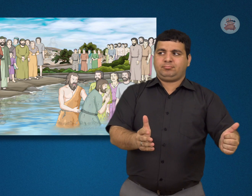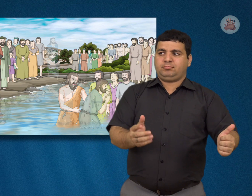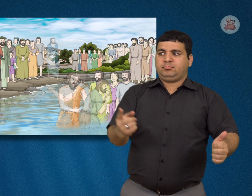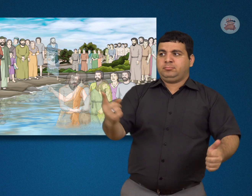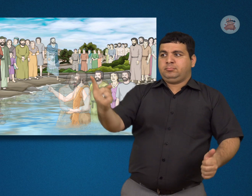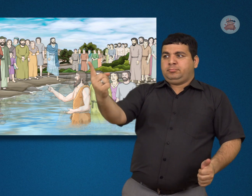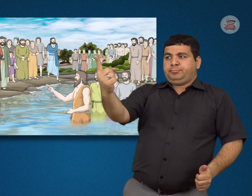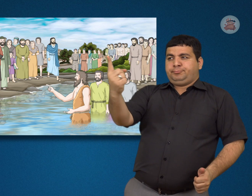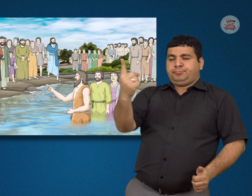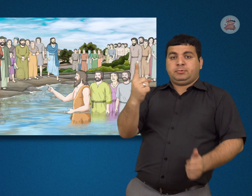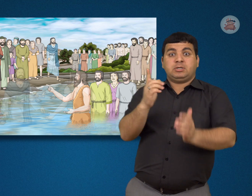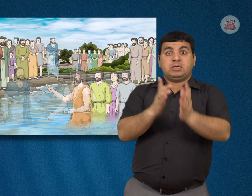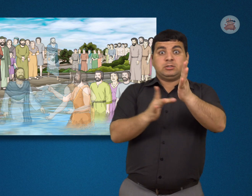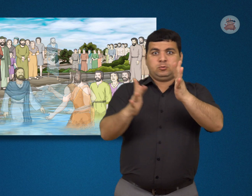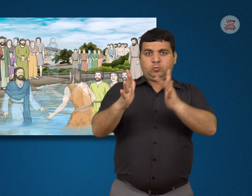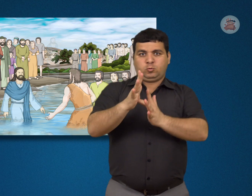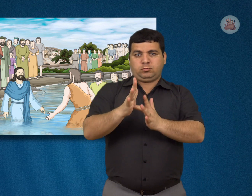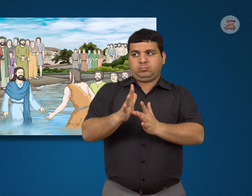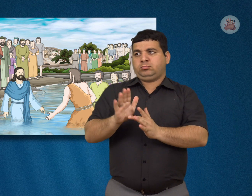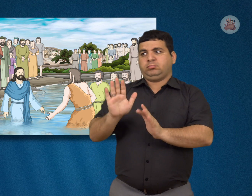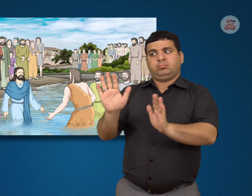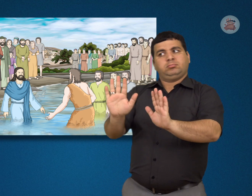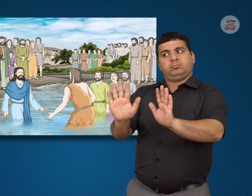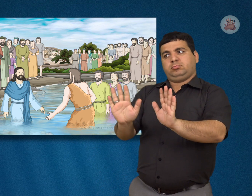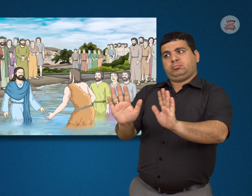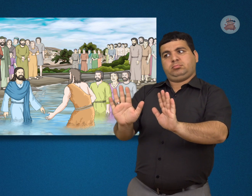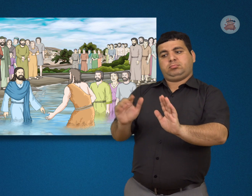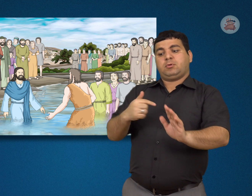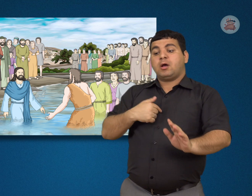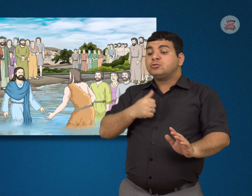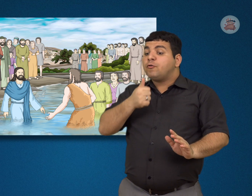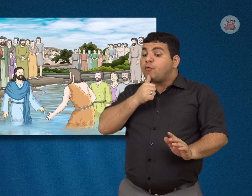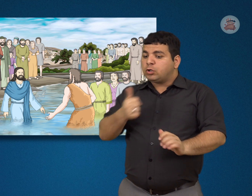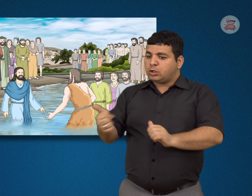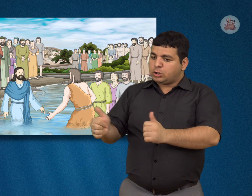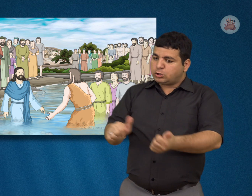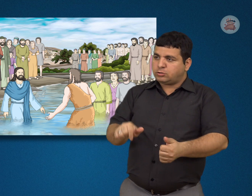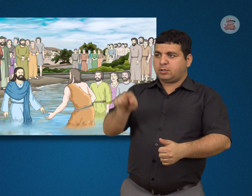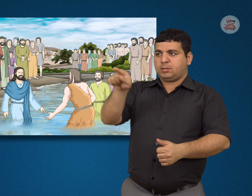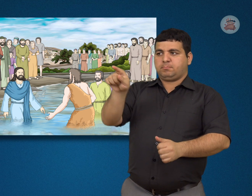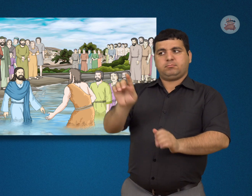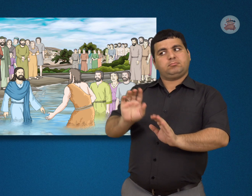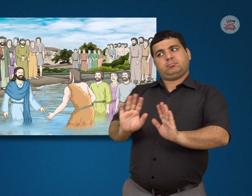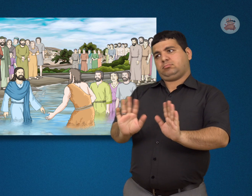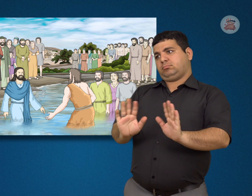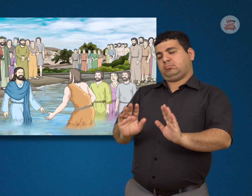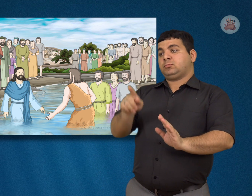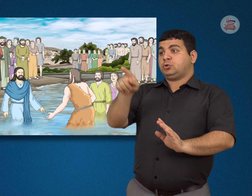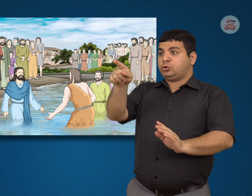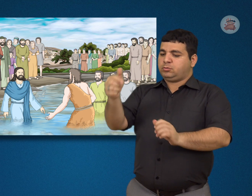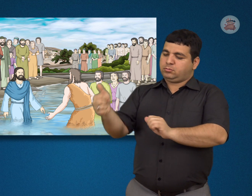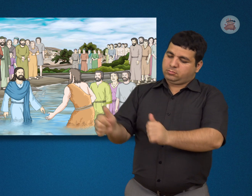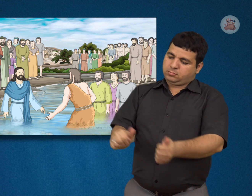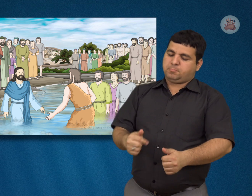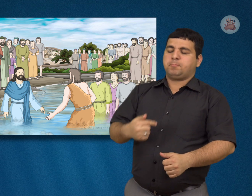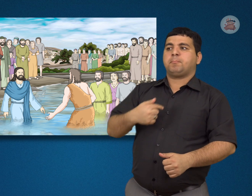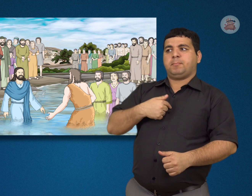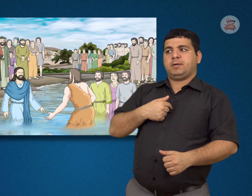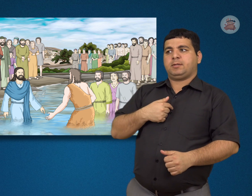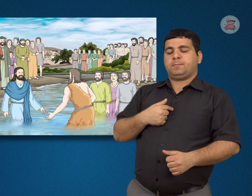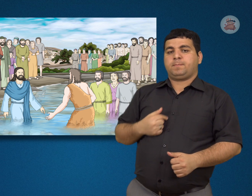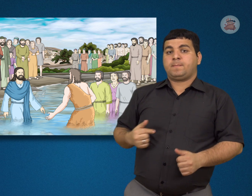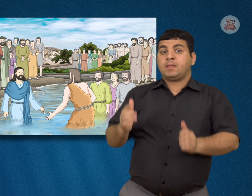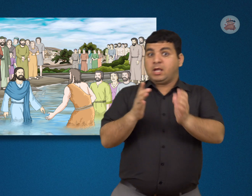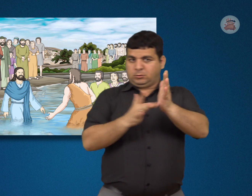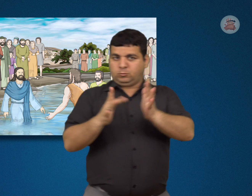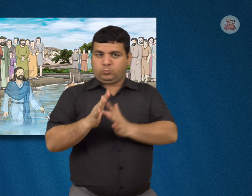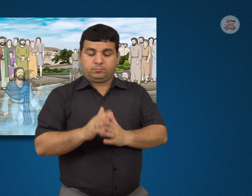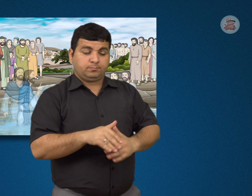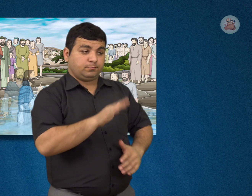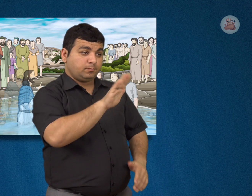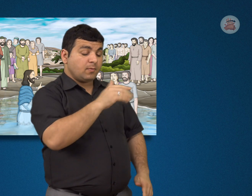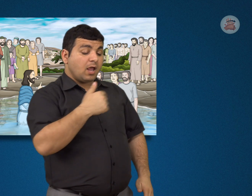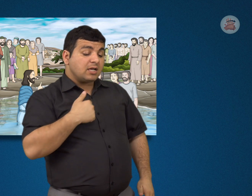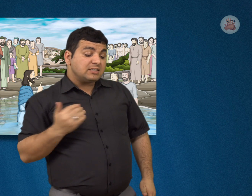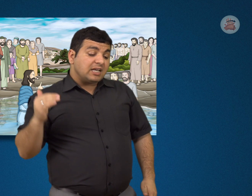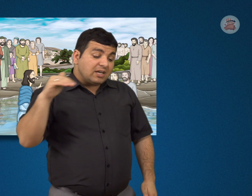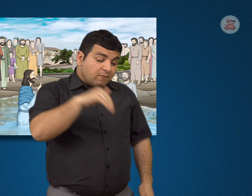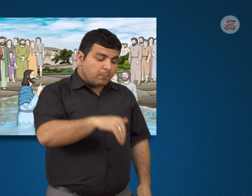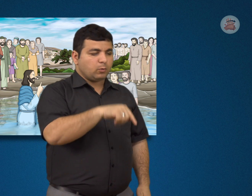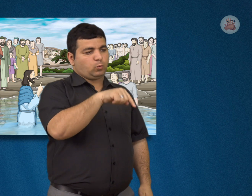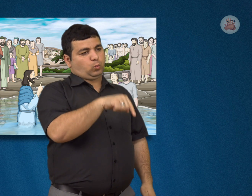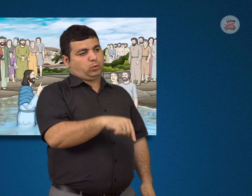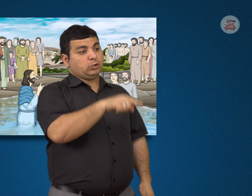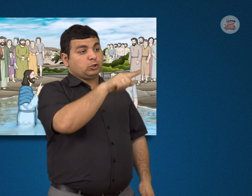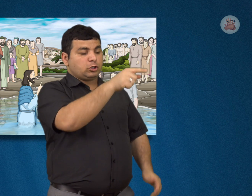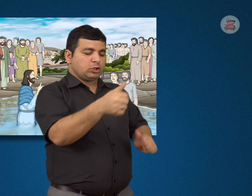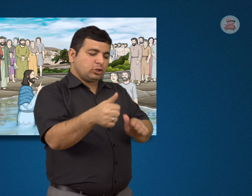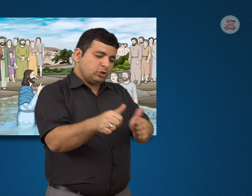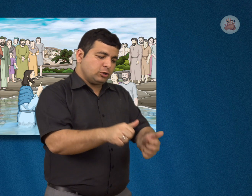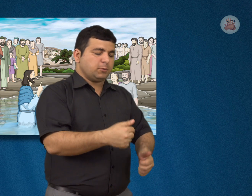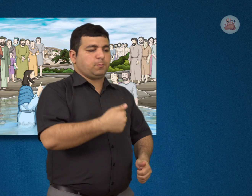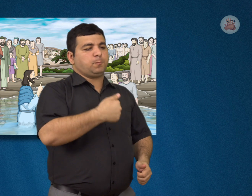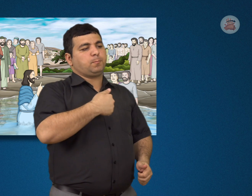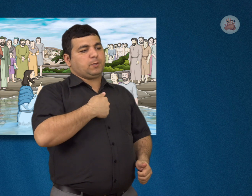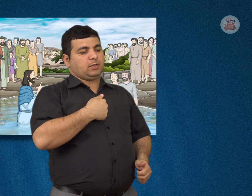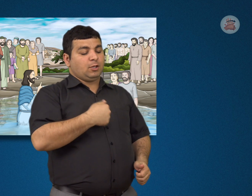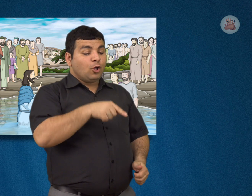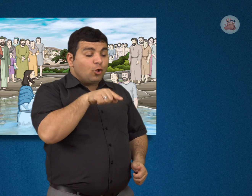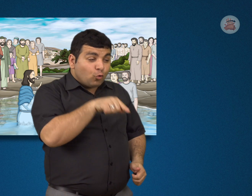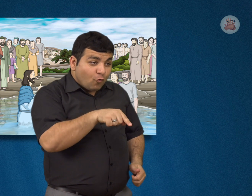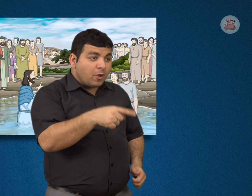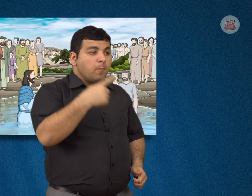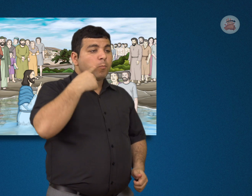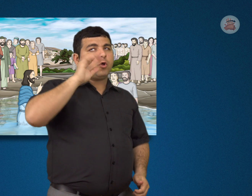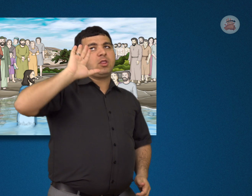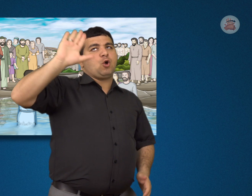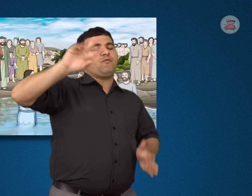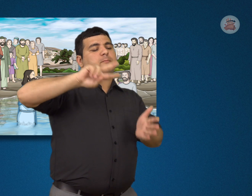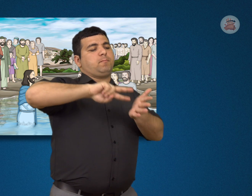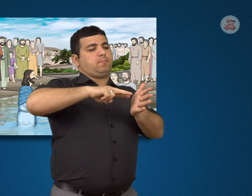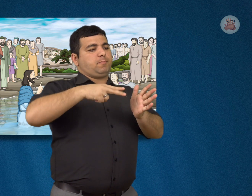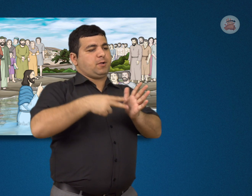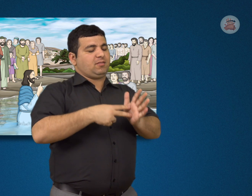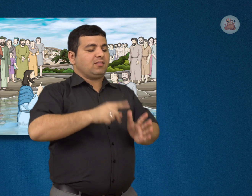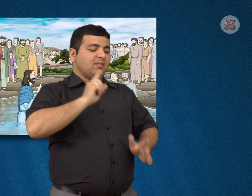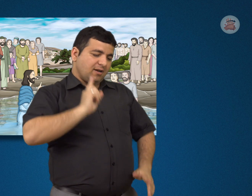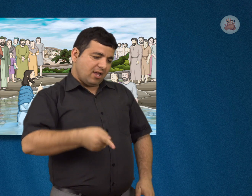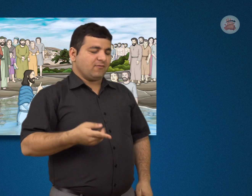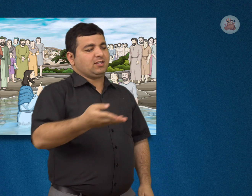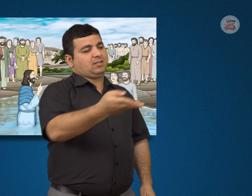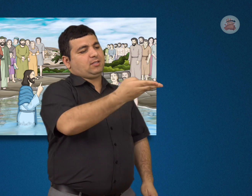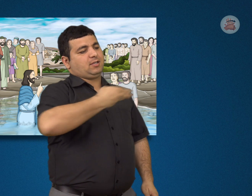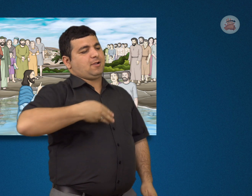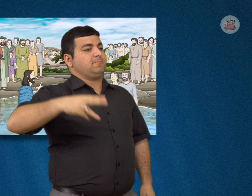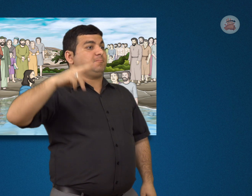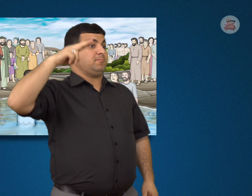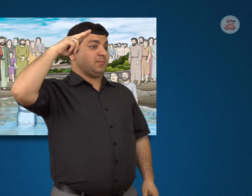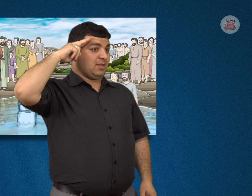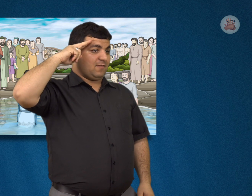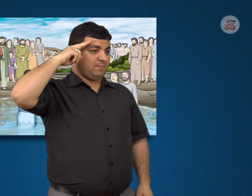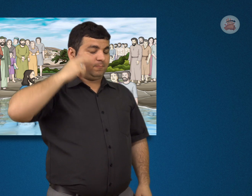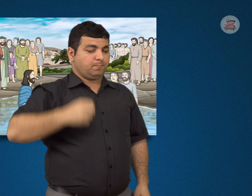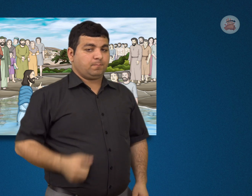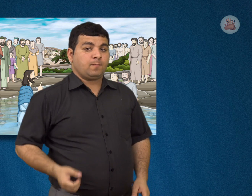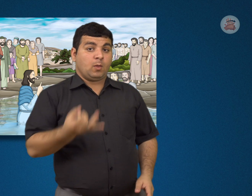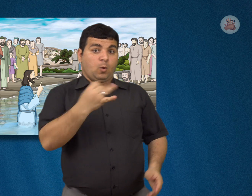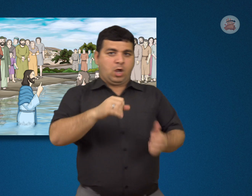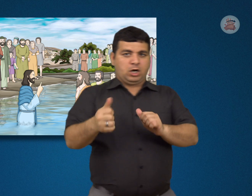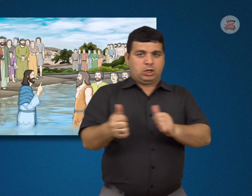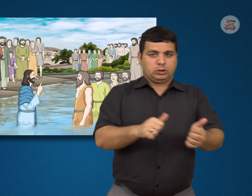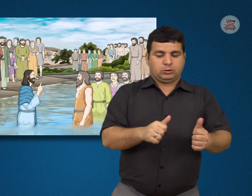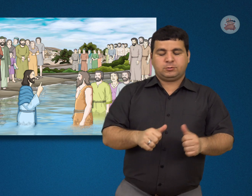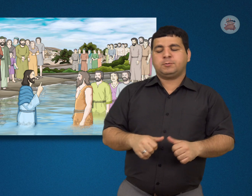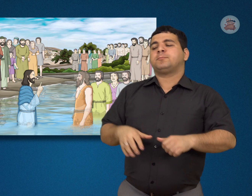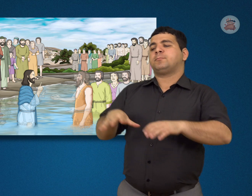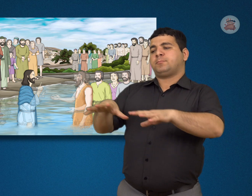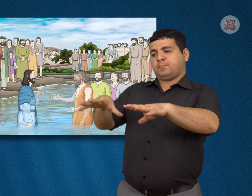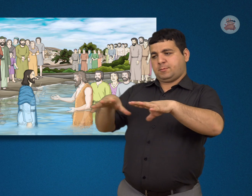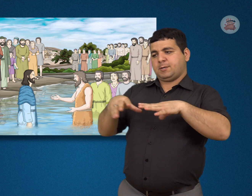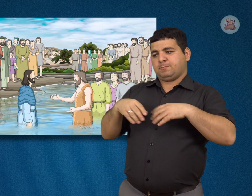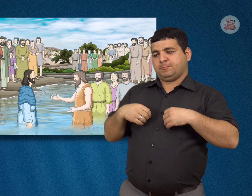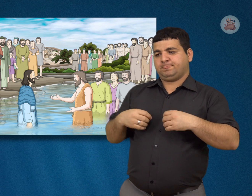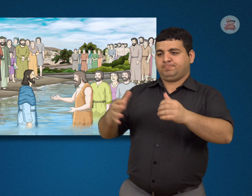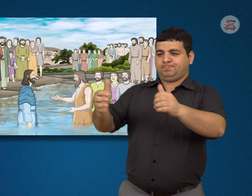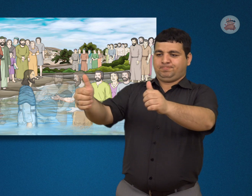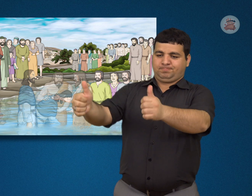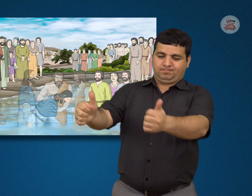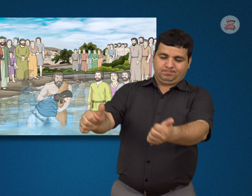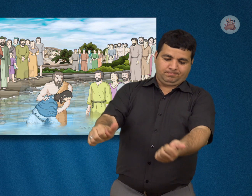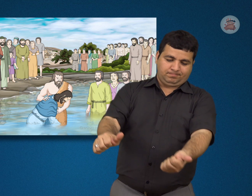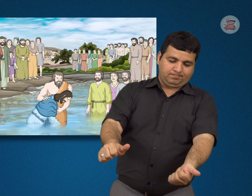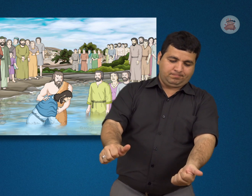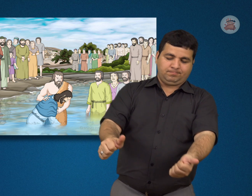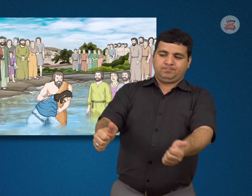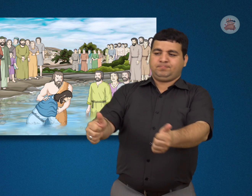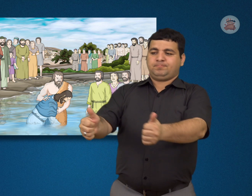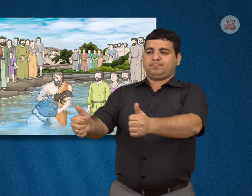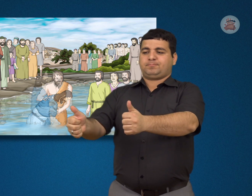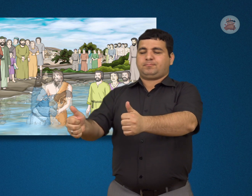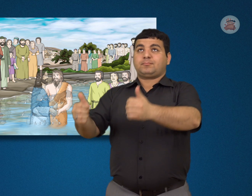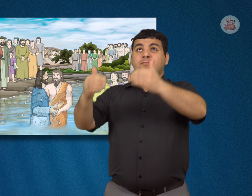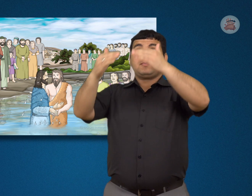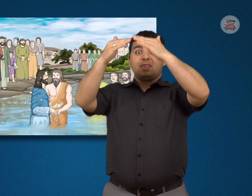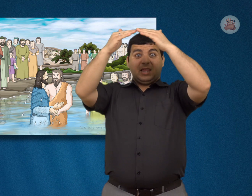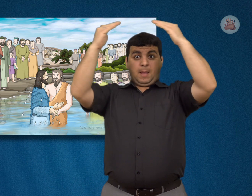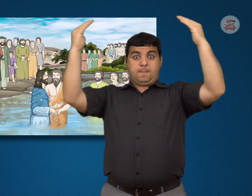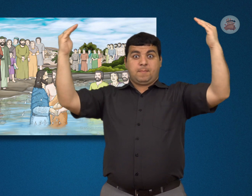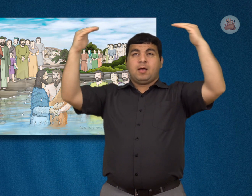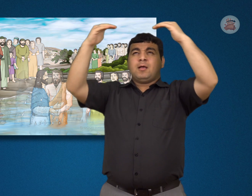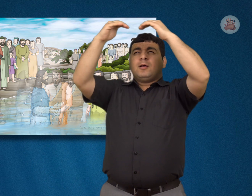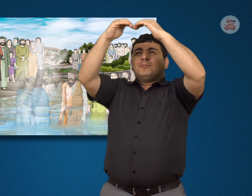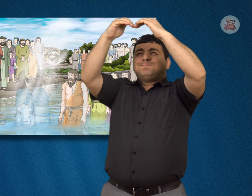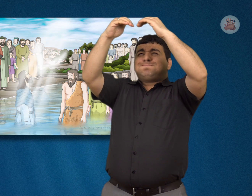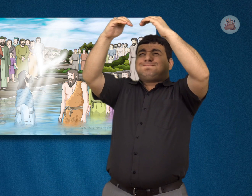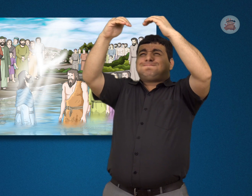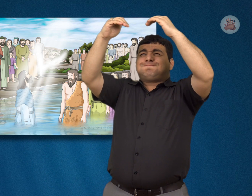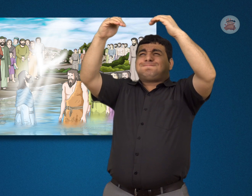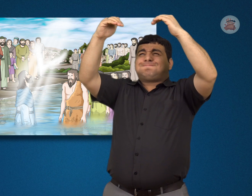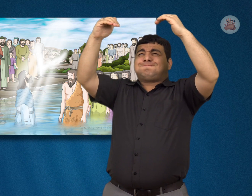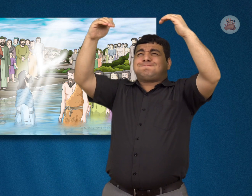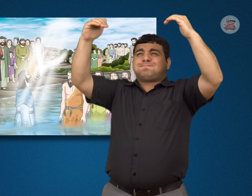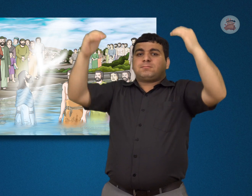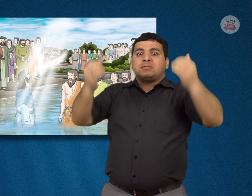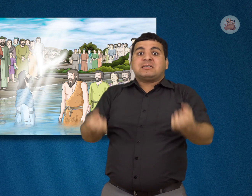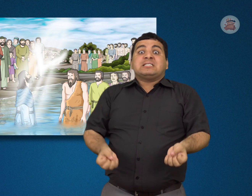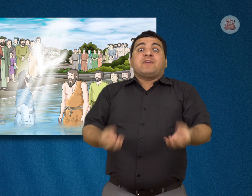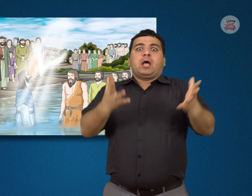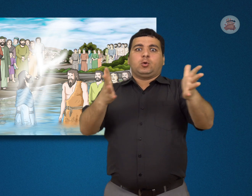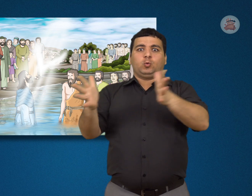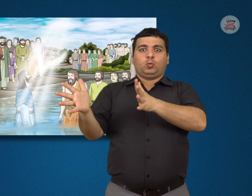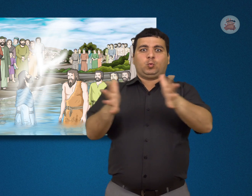But John tried to prevent Him, saying, “I need to be baptized by You, and do You come to me?” “Let it be so now,” Jesus replied. “It is fitting for us to fulfill all righteousness in this way.” Then John permitted Him. As soon as Jesus was baptized, He went up out of the water.